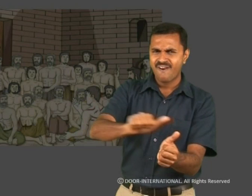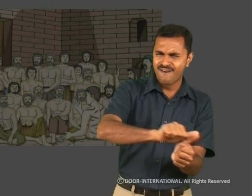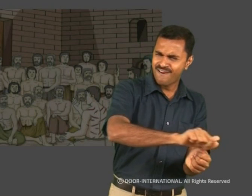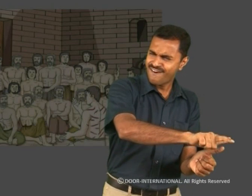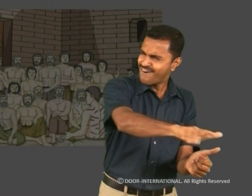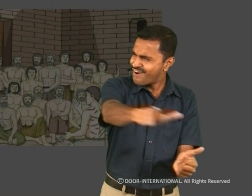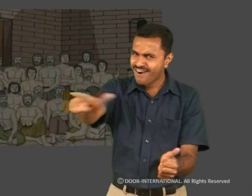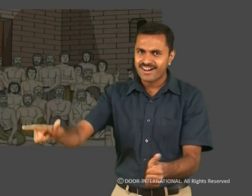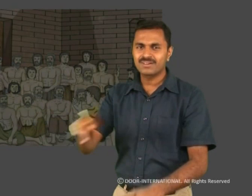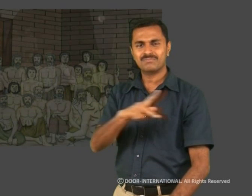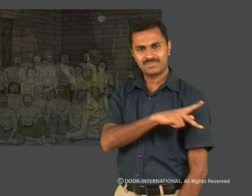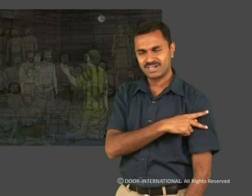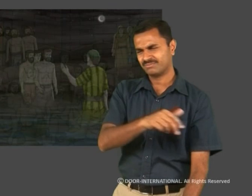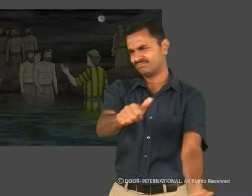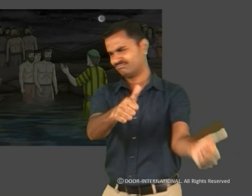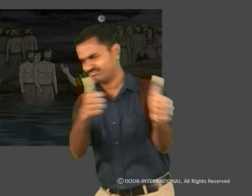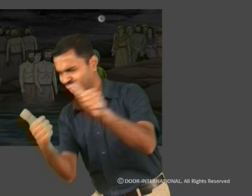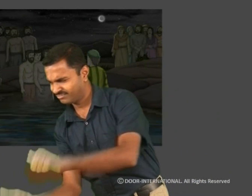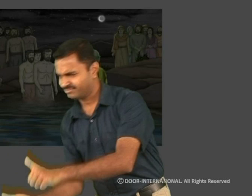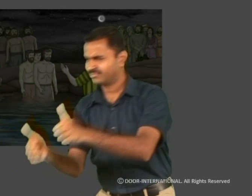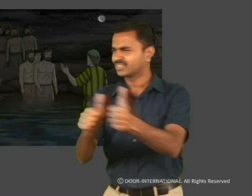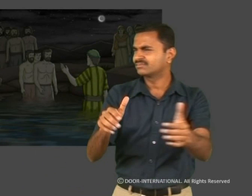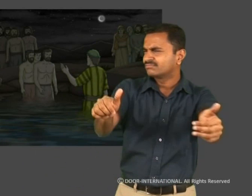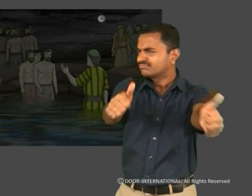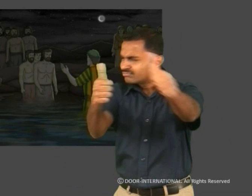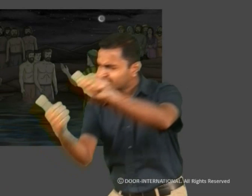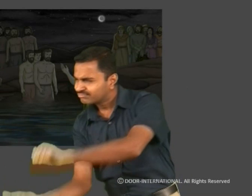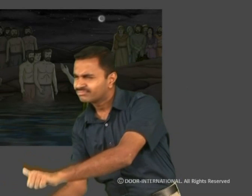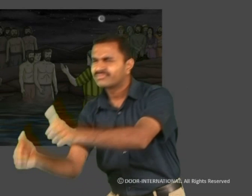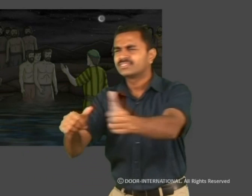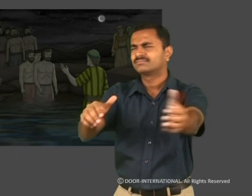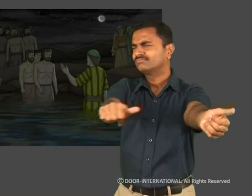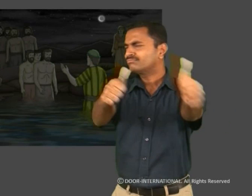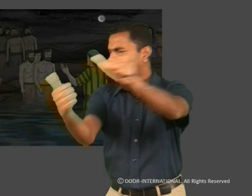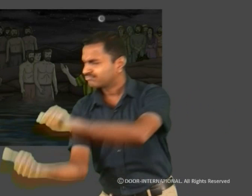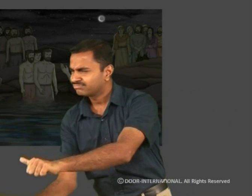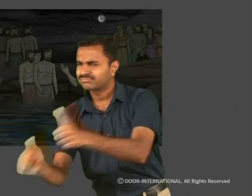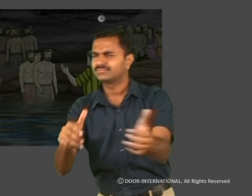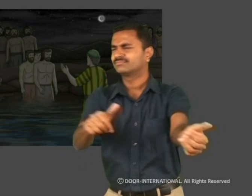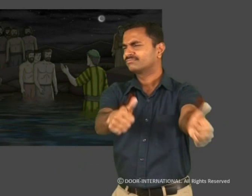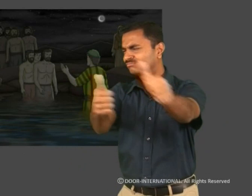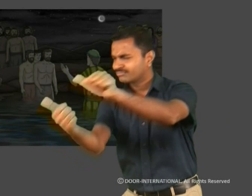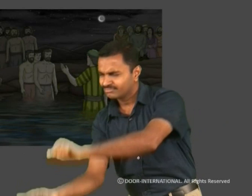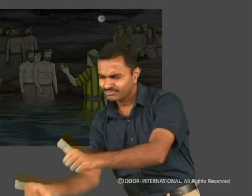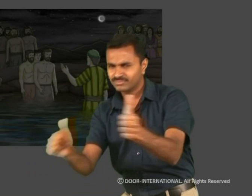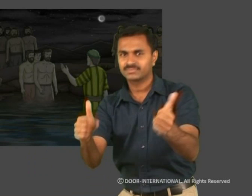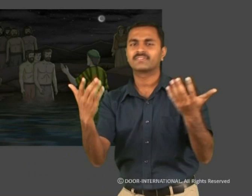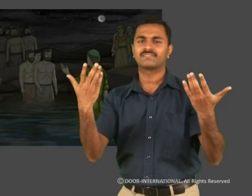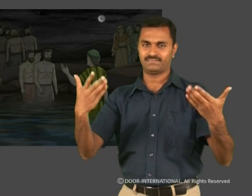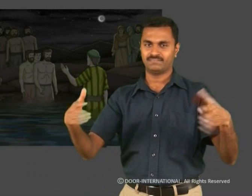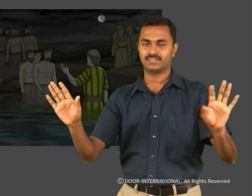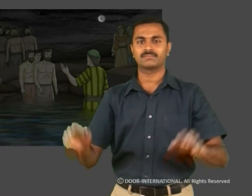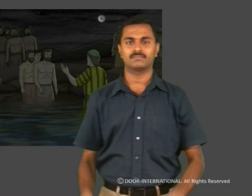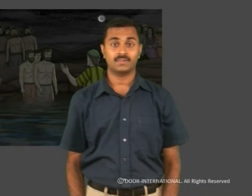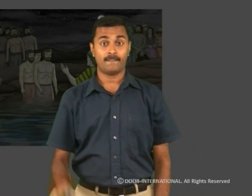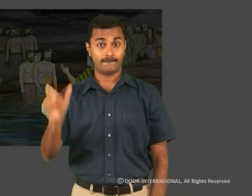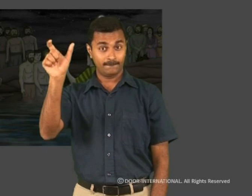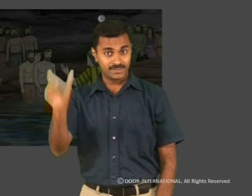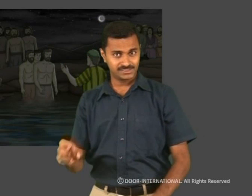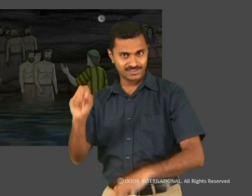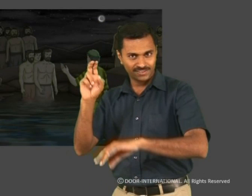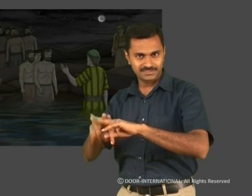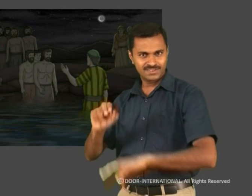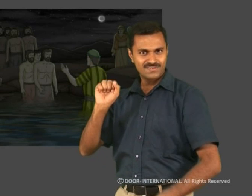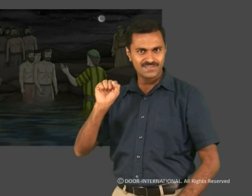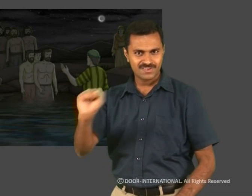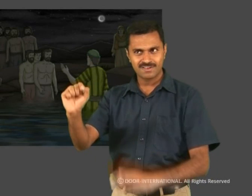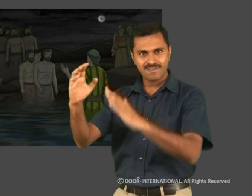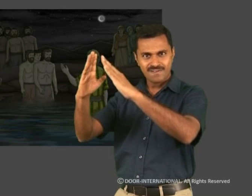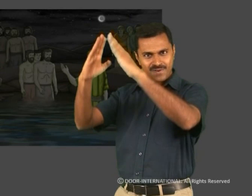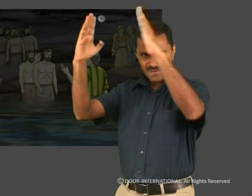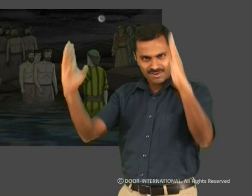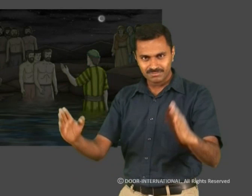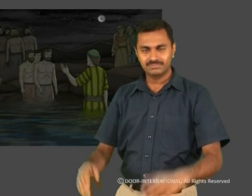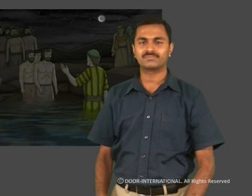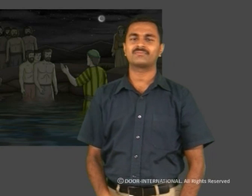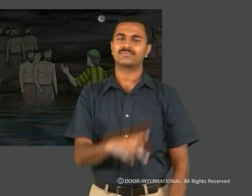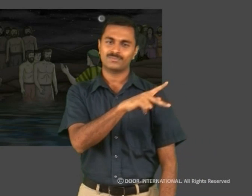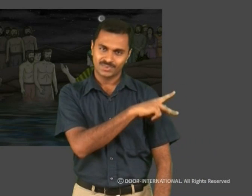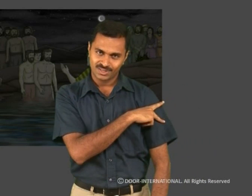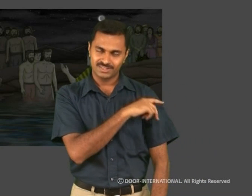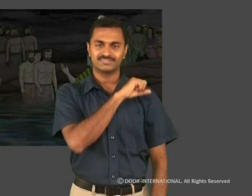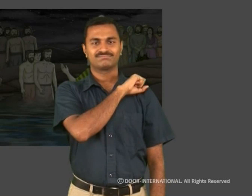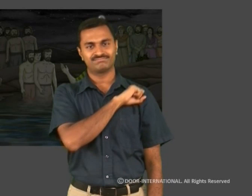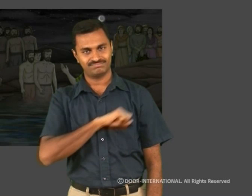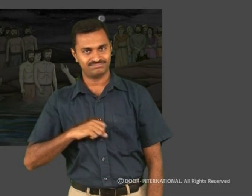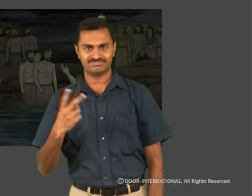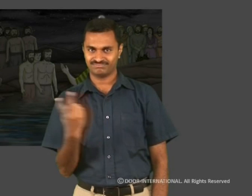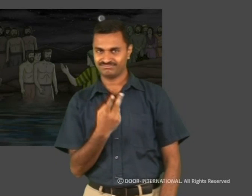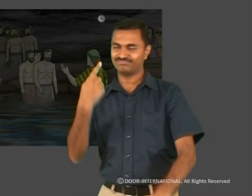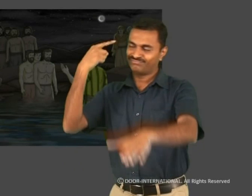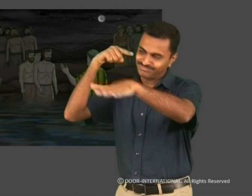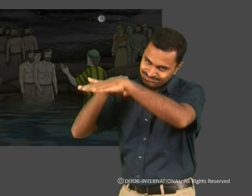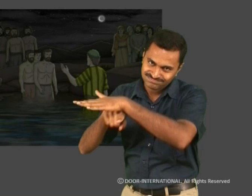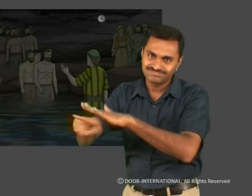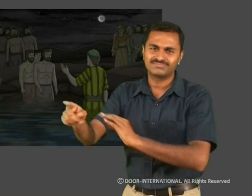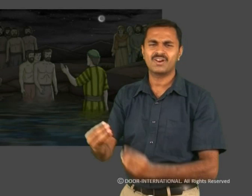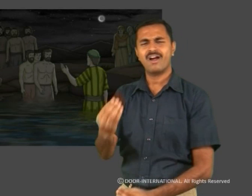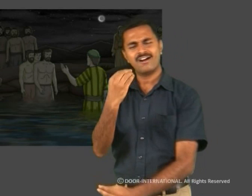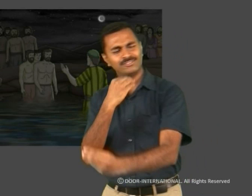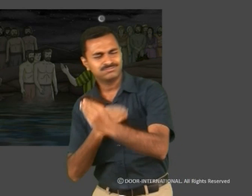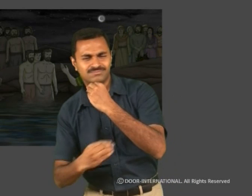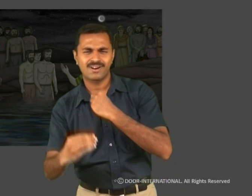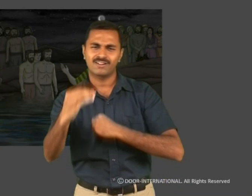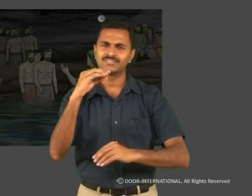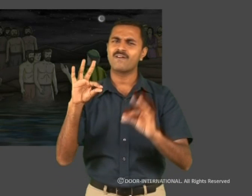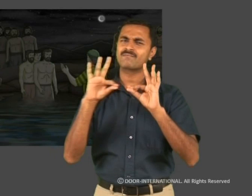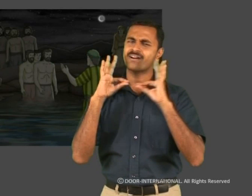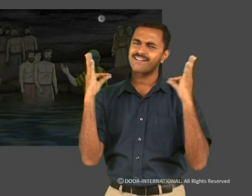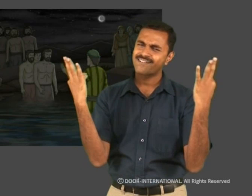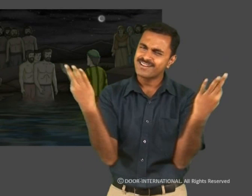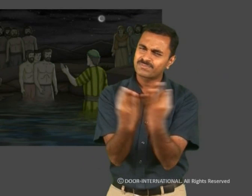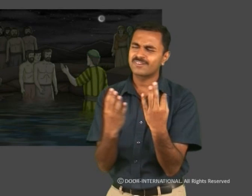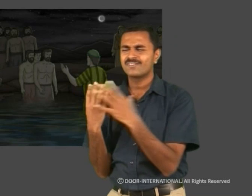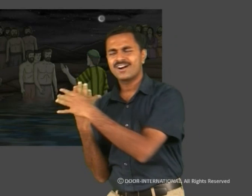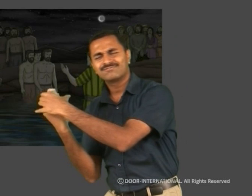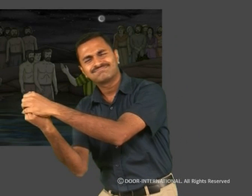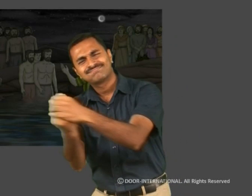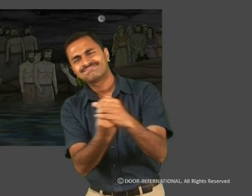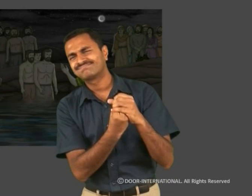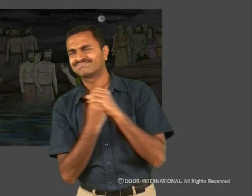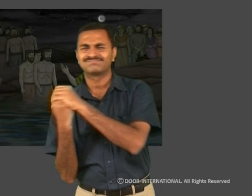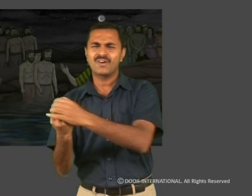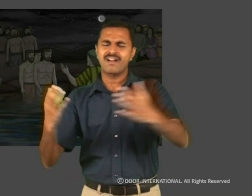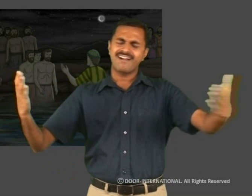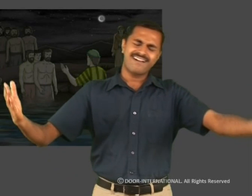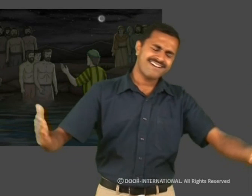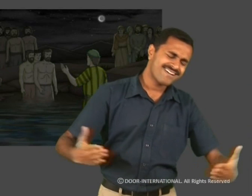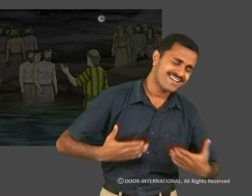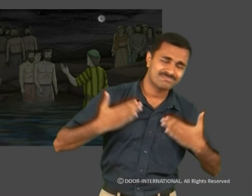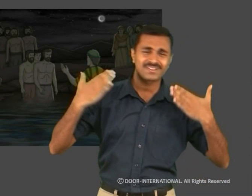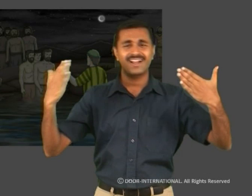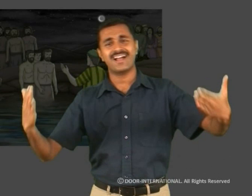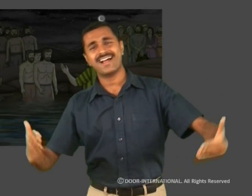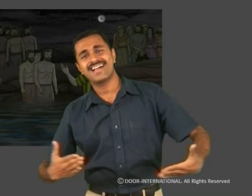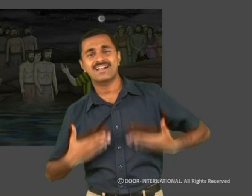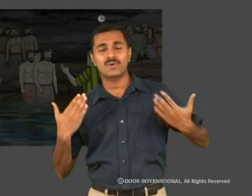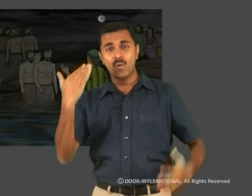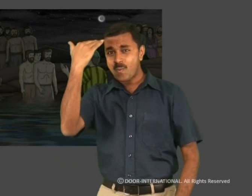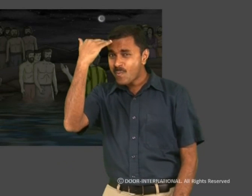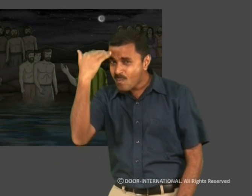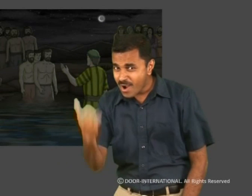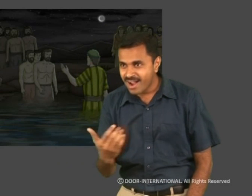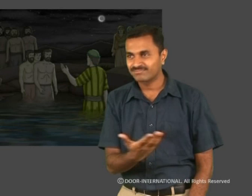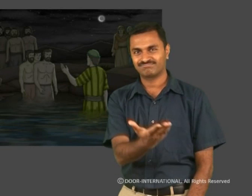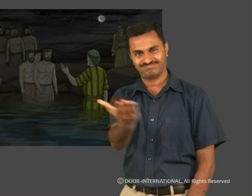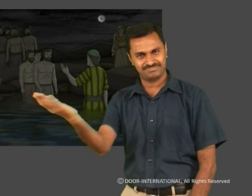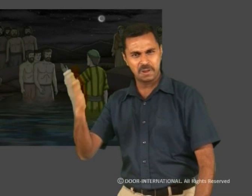And without delay, he and all his household were baptized. Then he brought them into his home and set a meal before them.